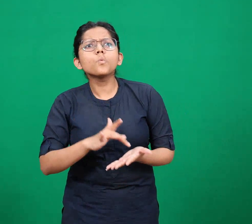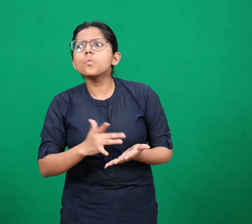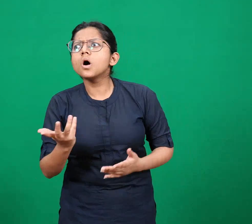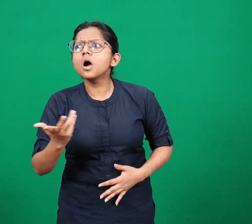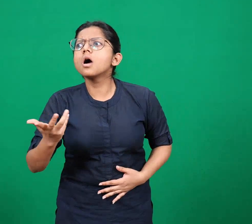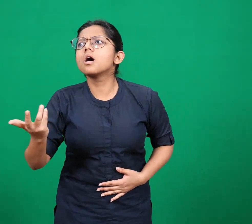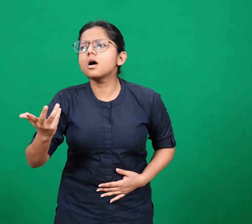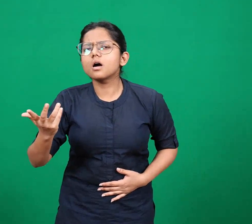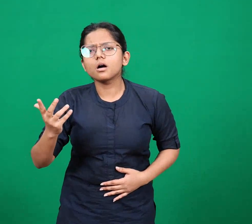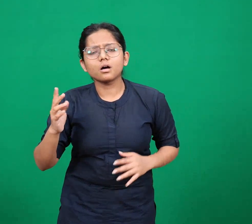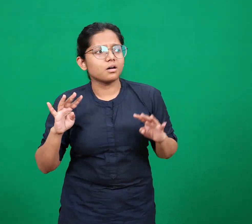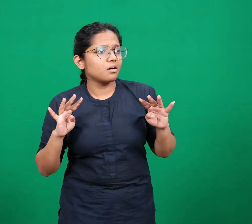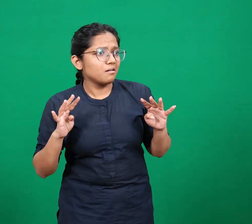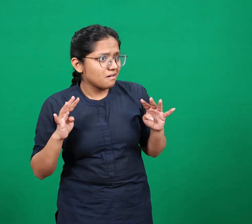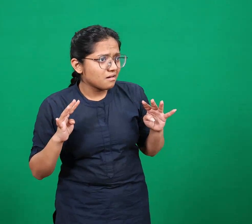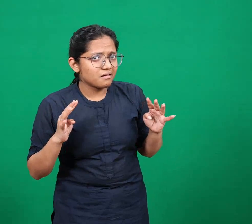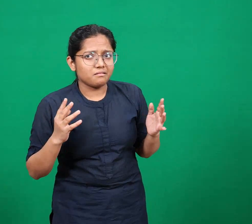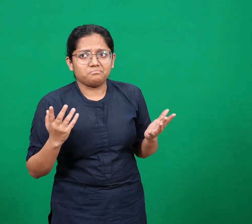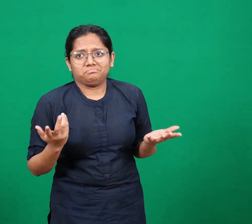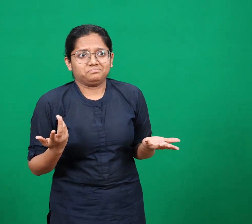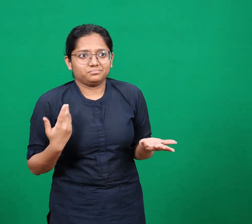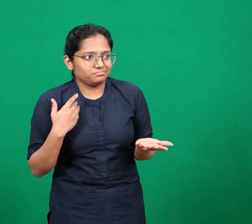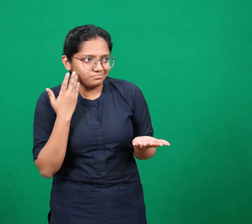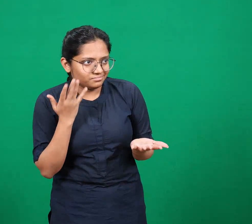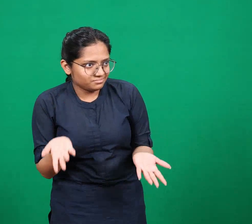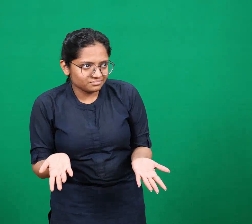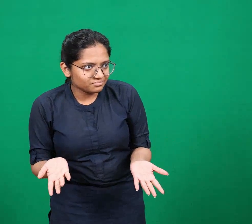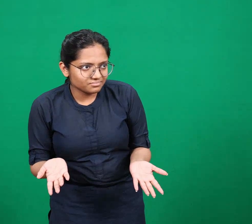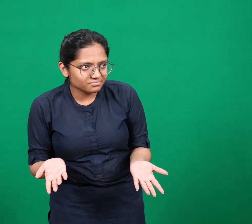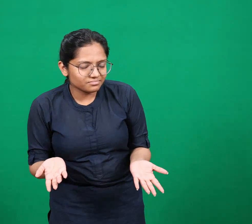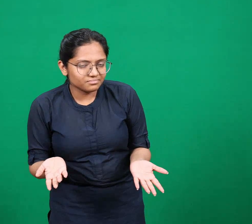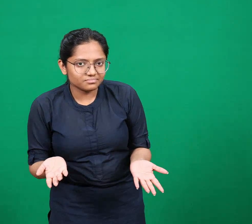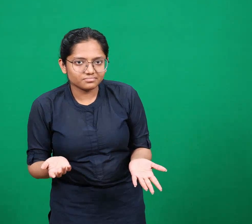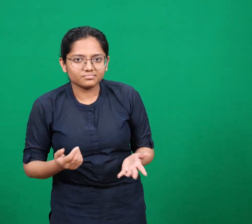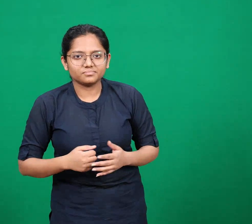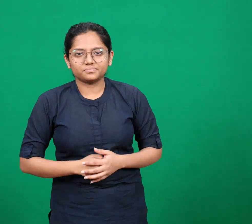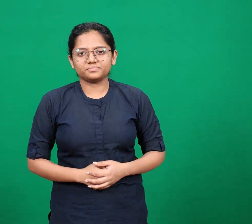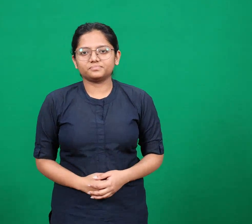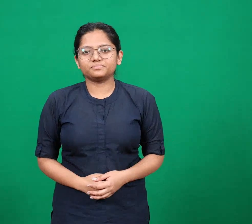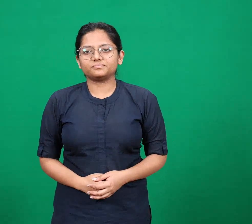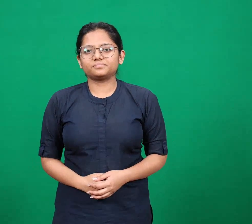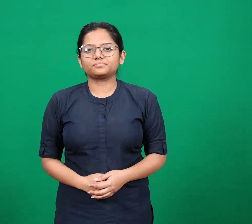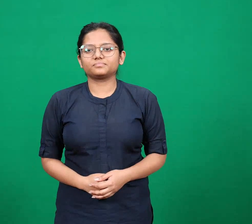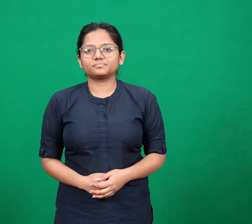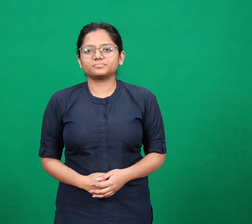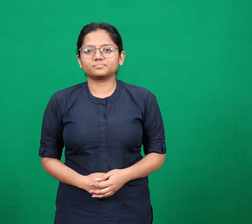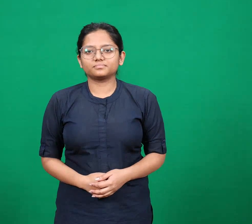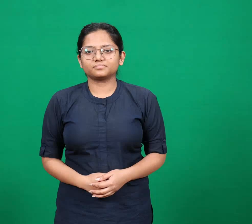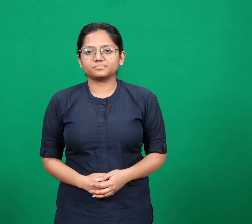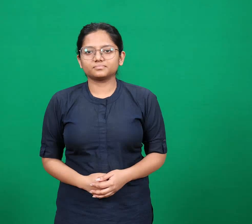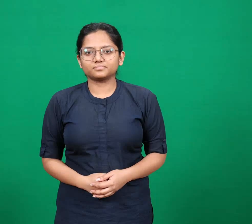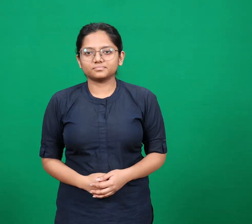"I do not know," he answered.